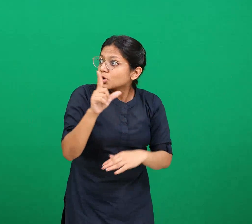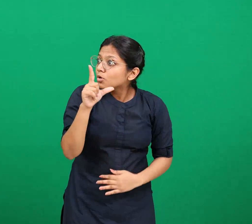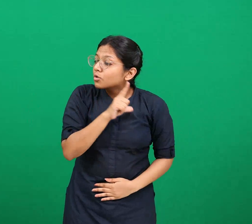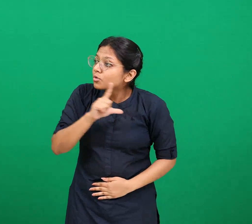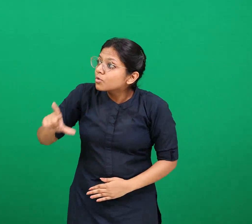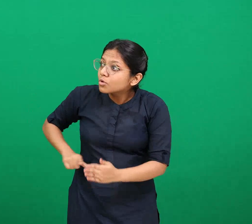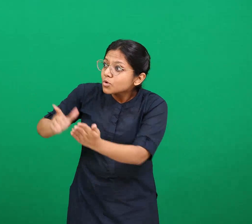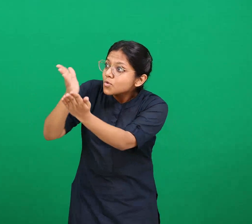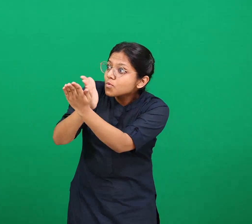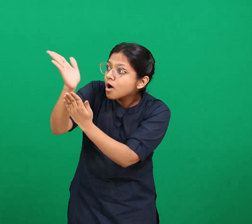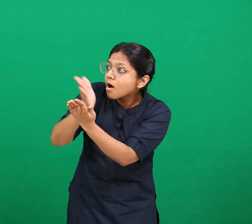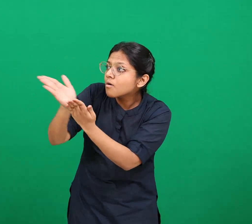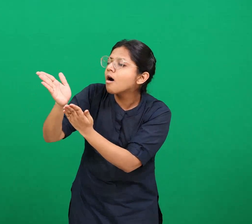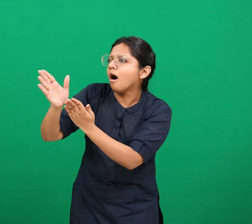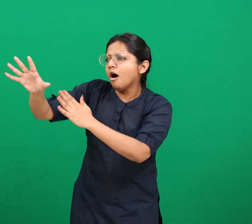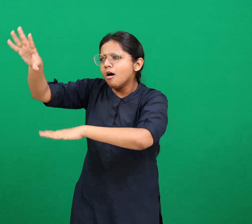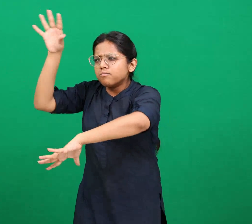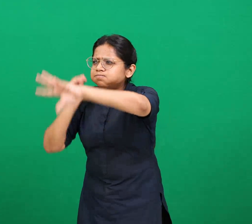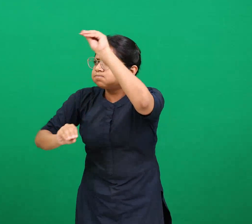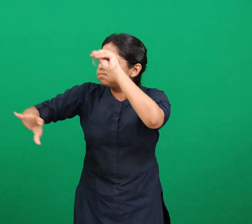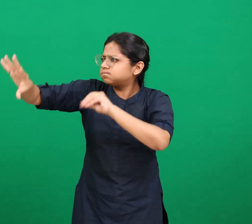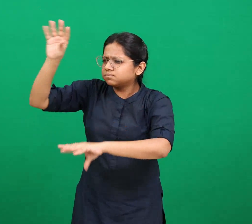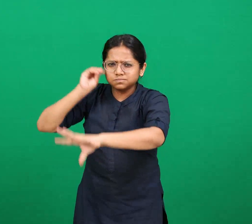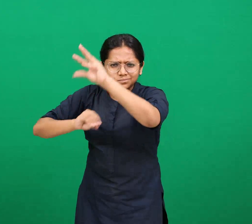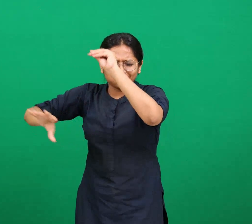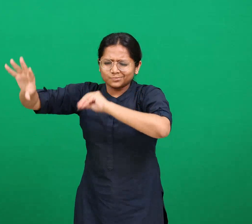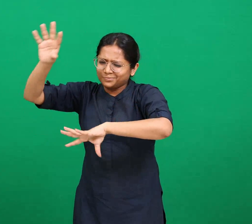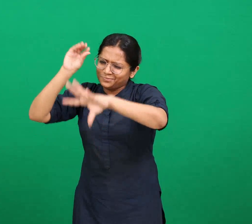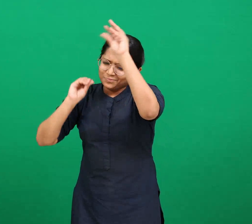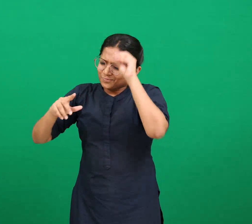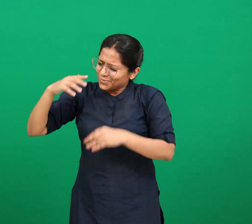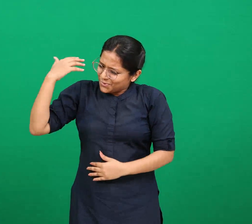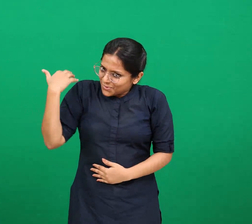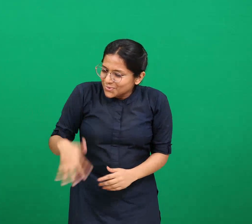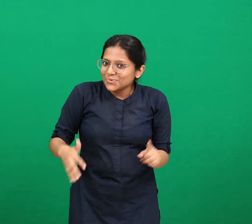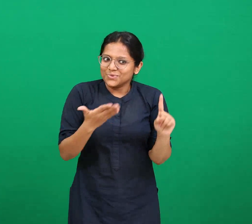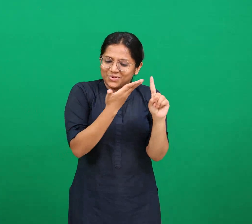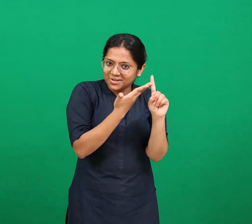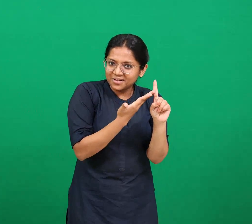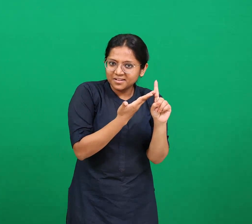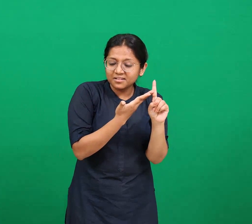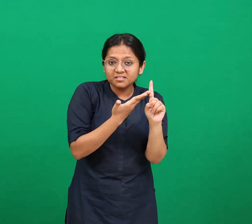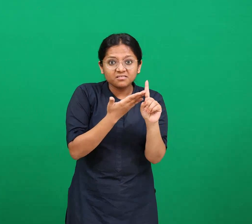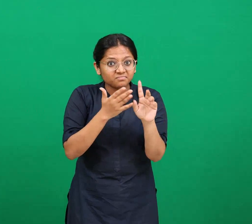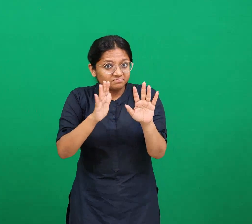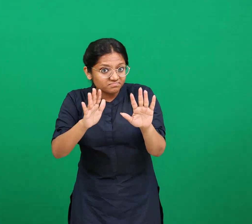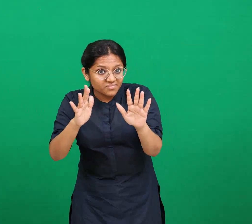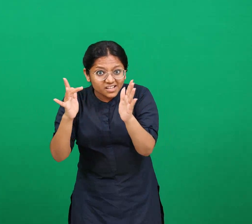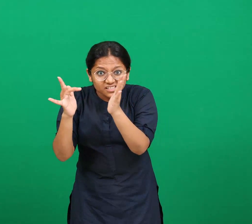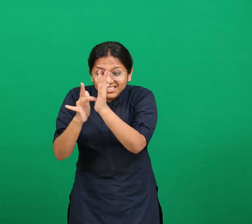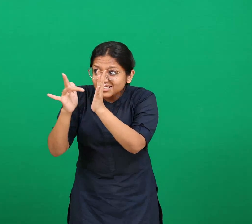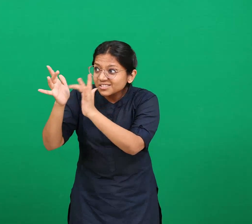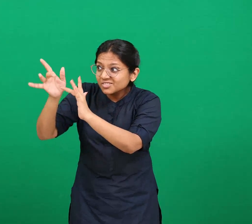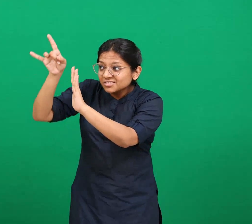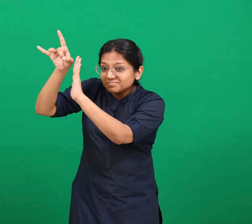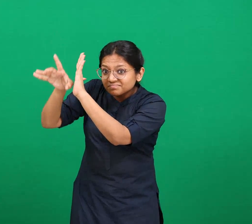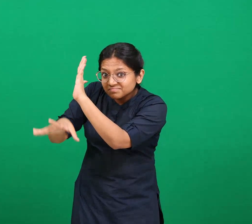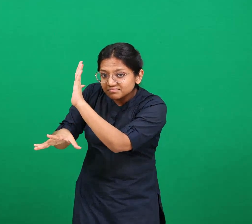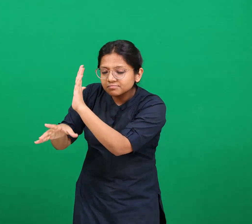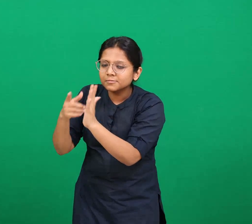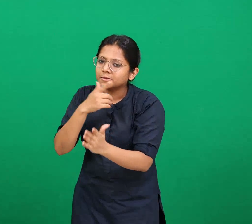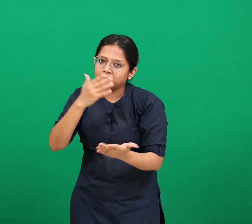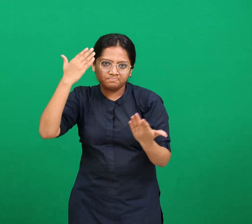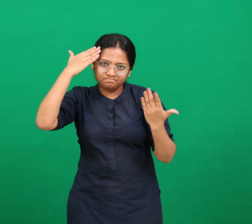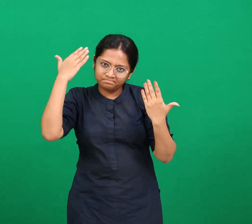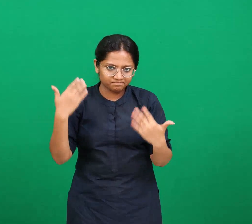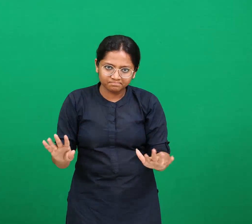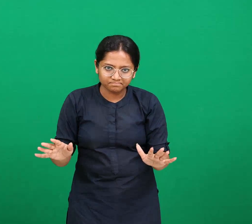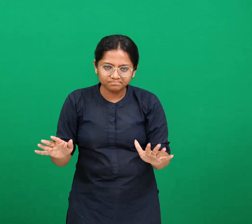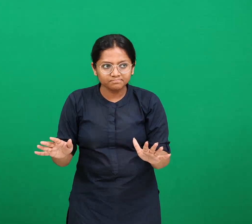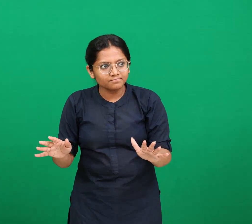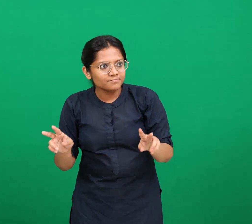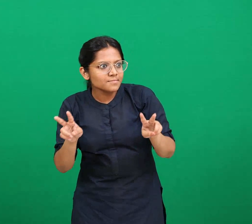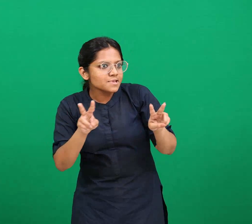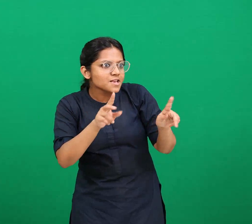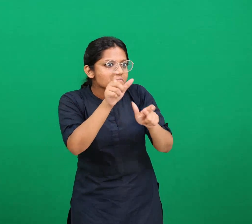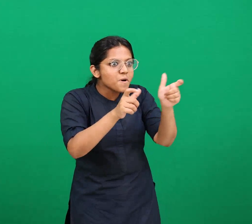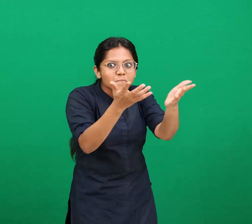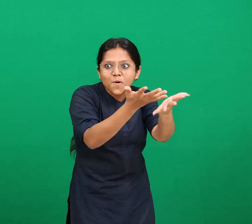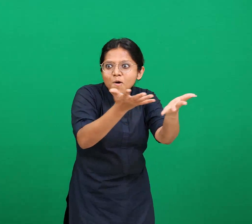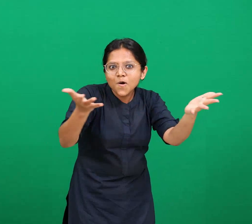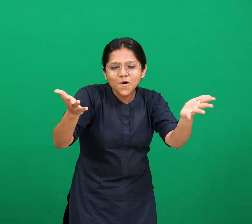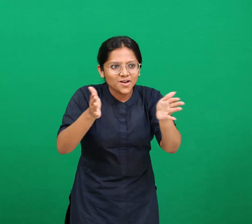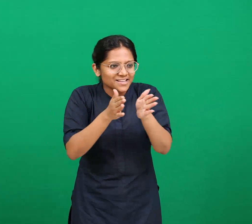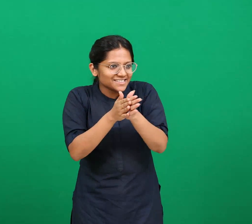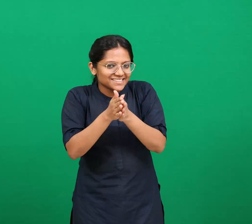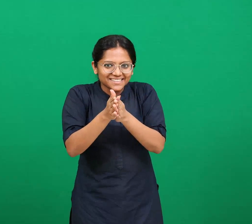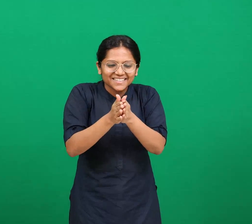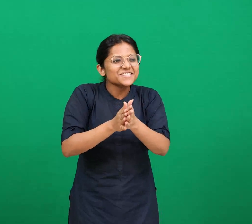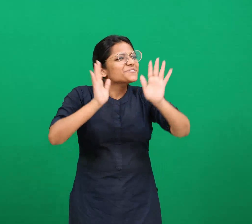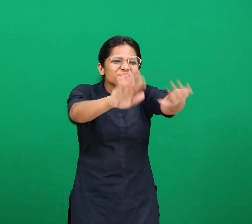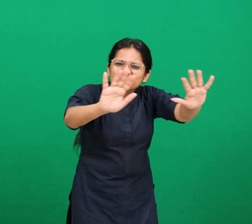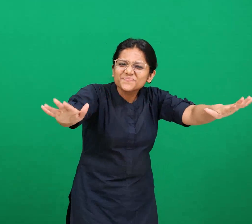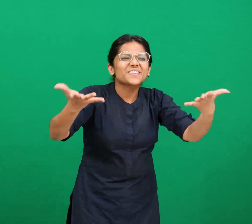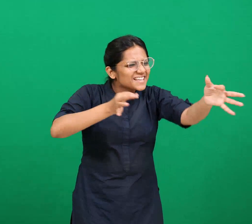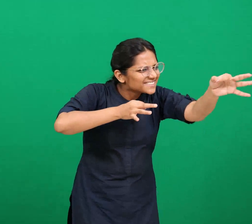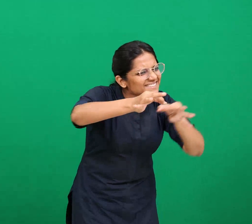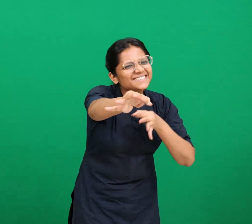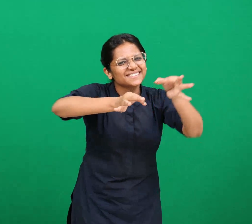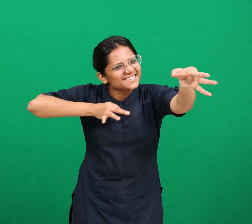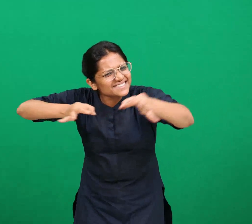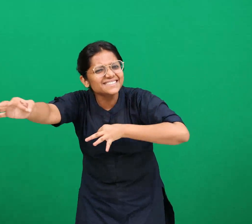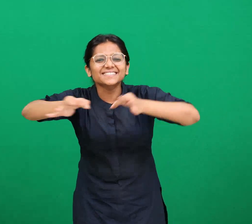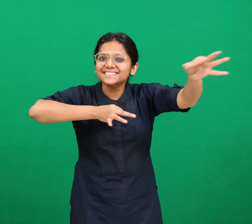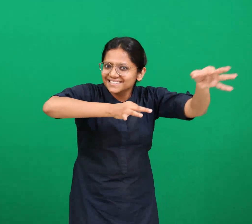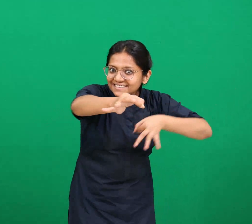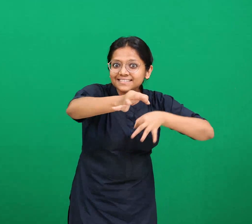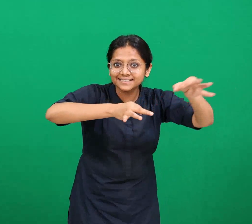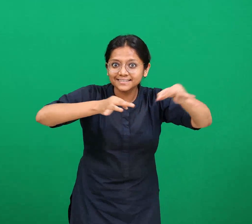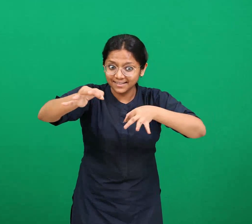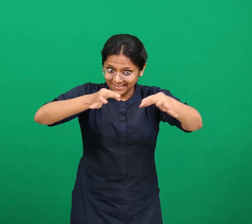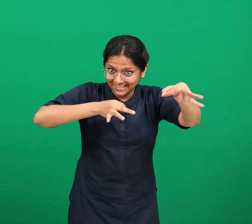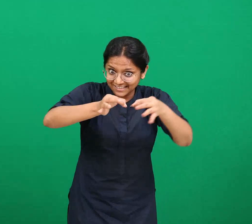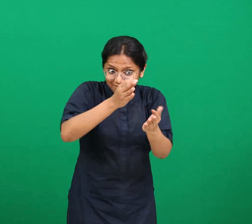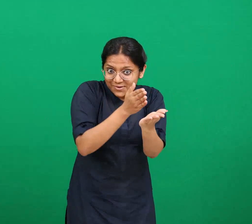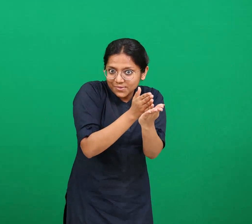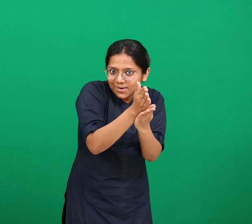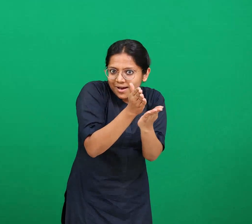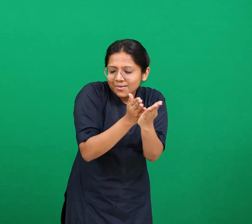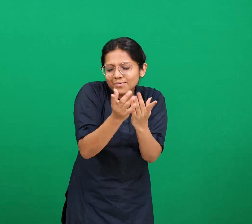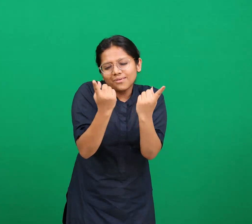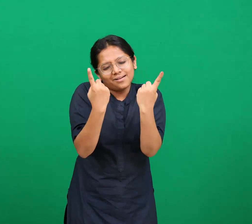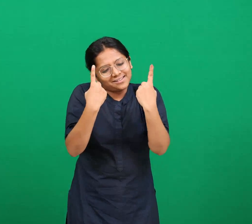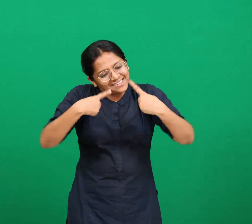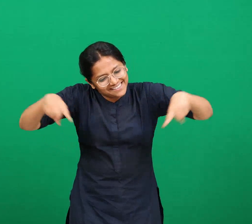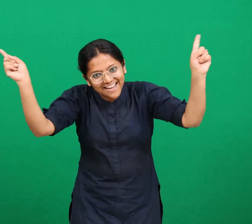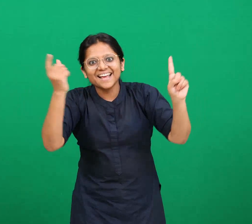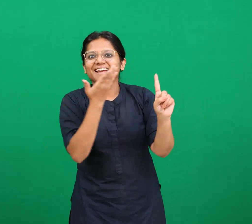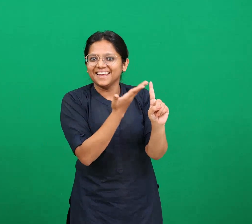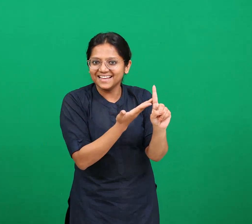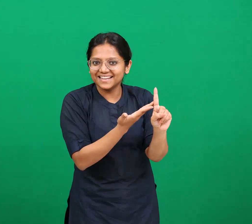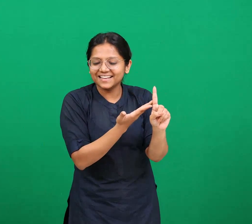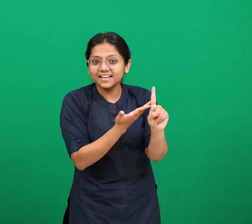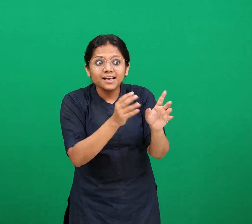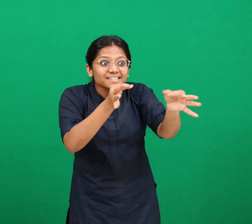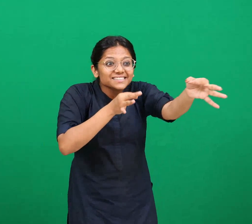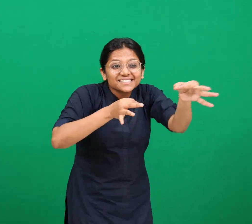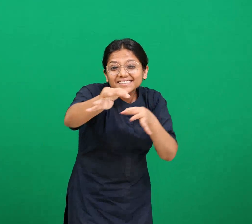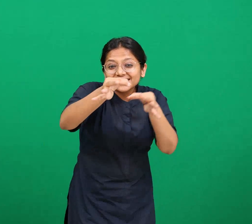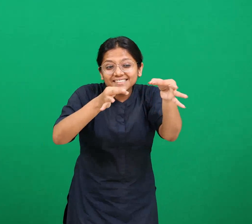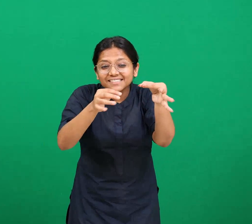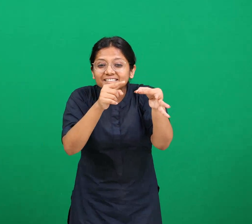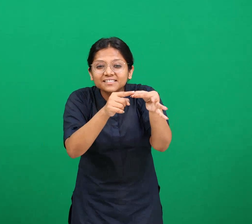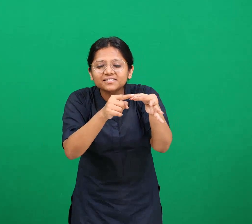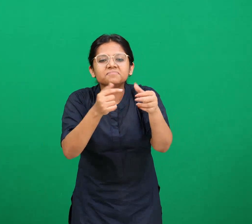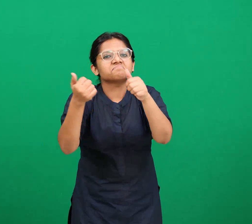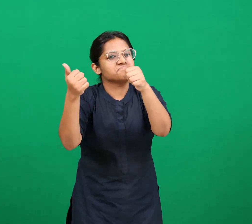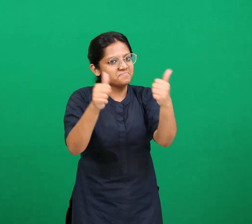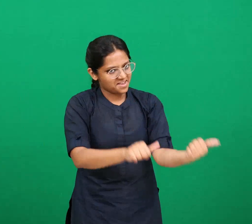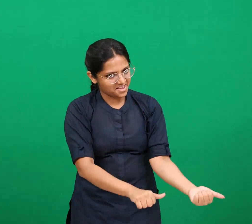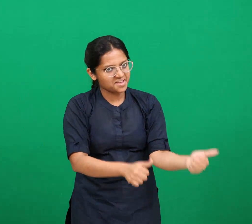He had been instructed in the way of the Lord and was fervent in spirit.